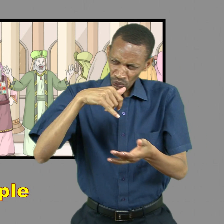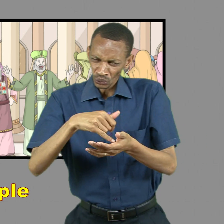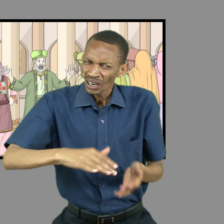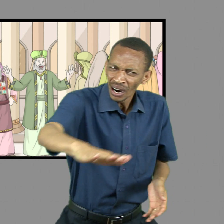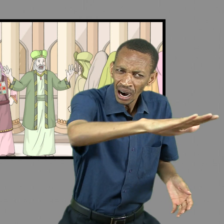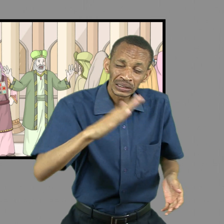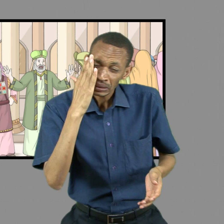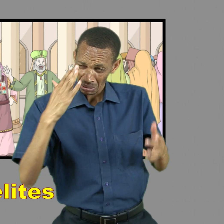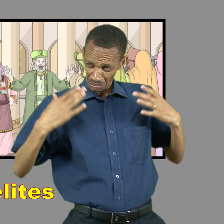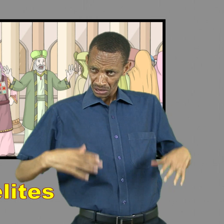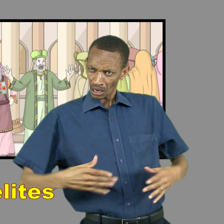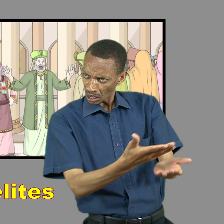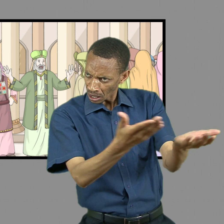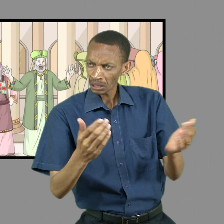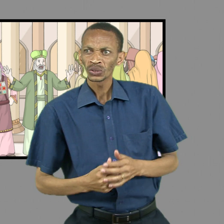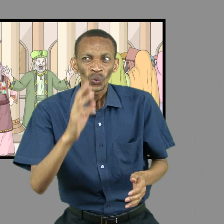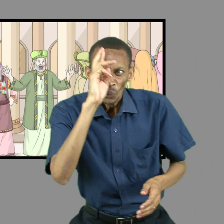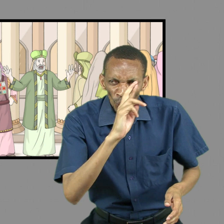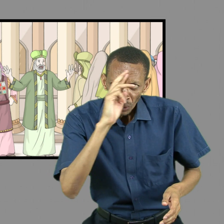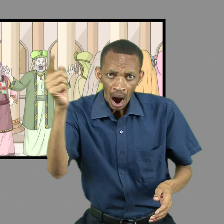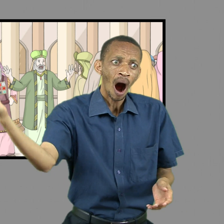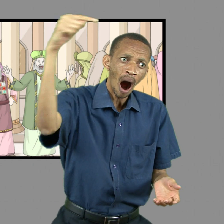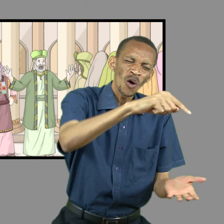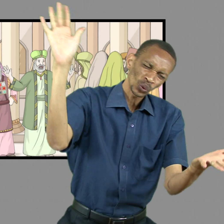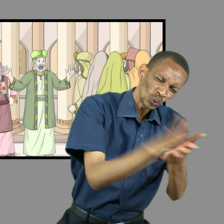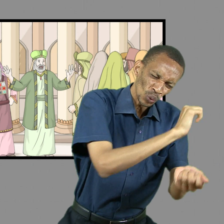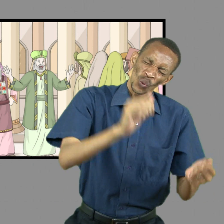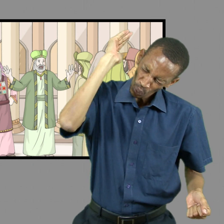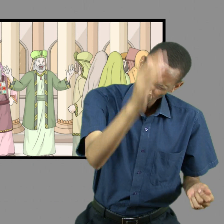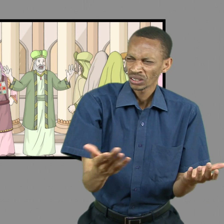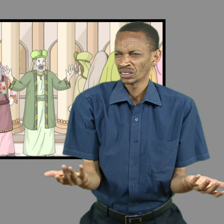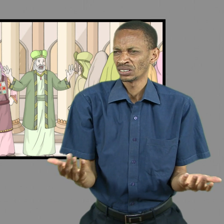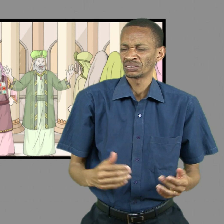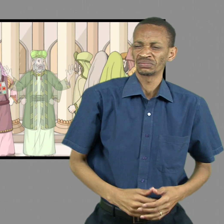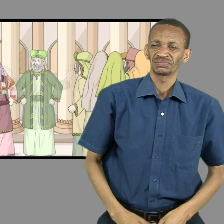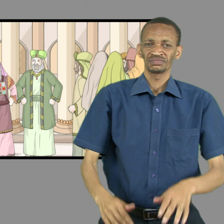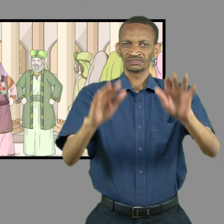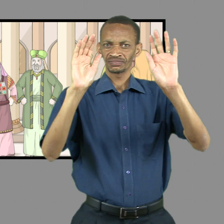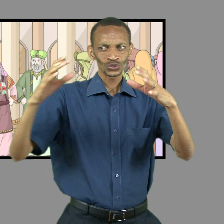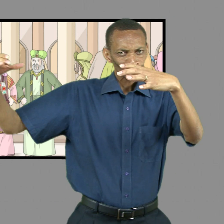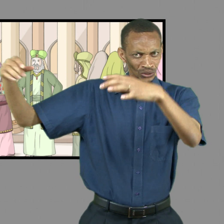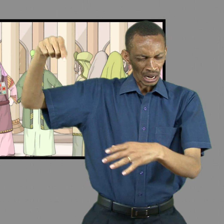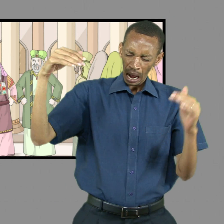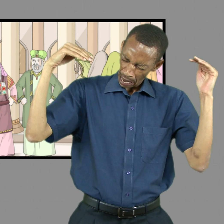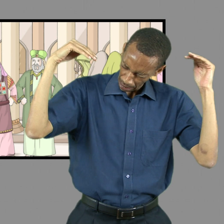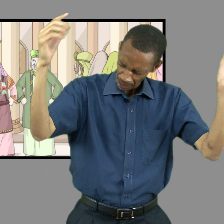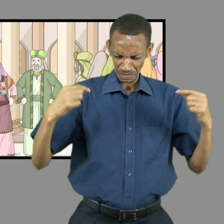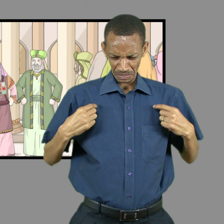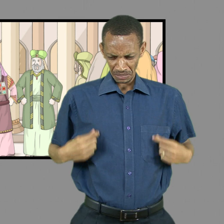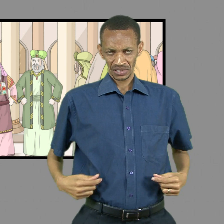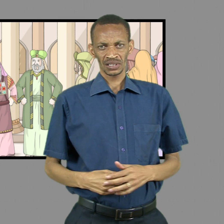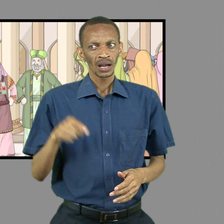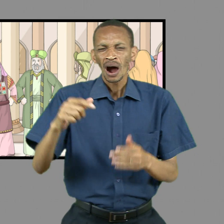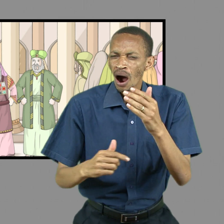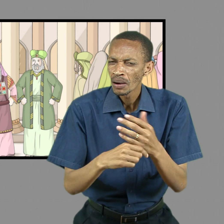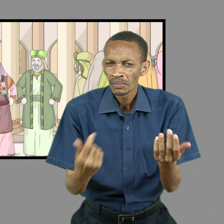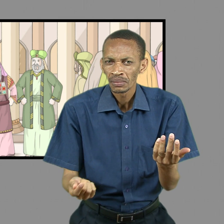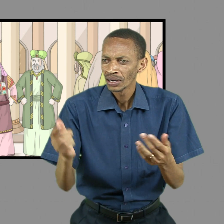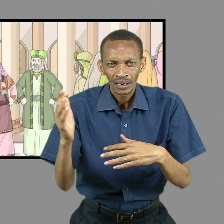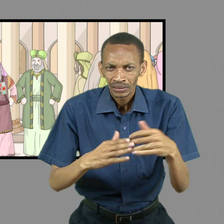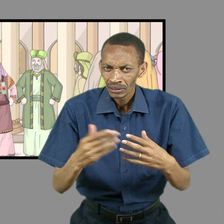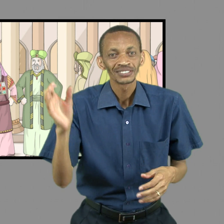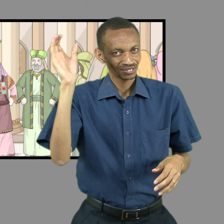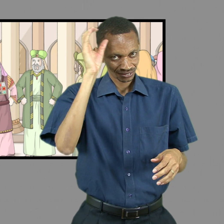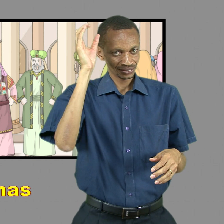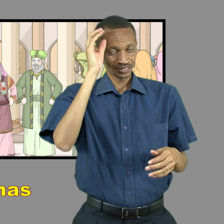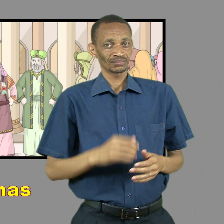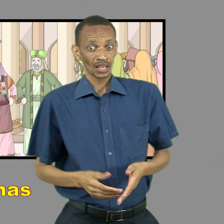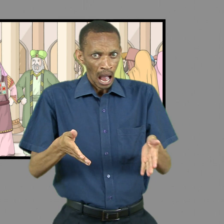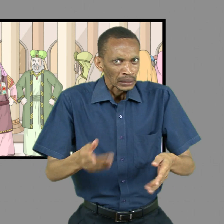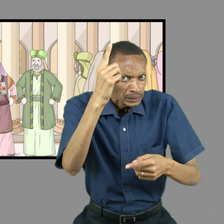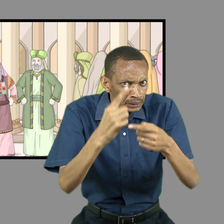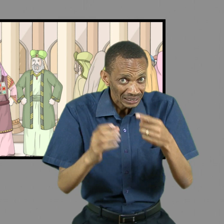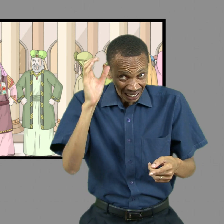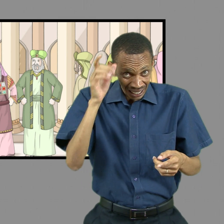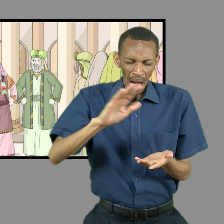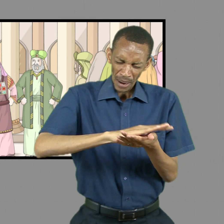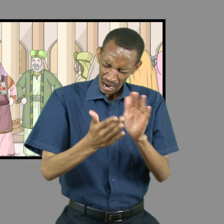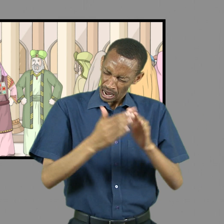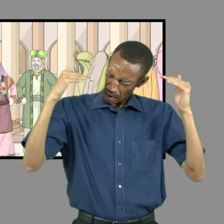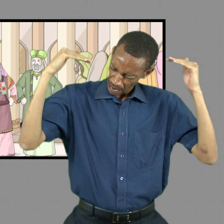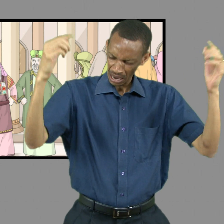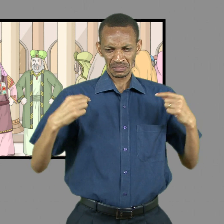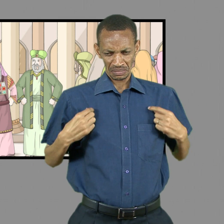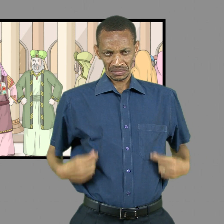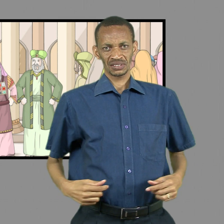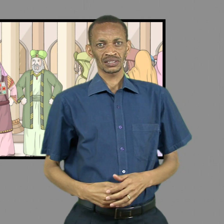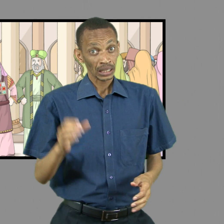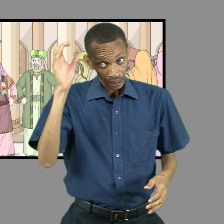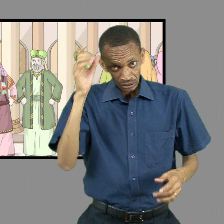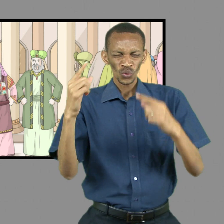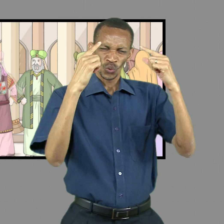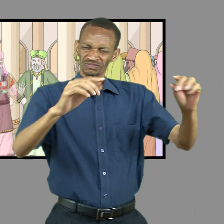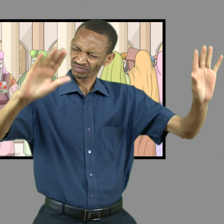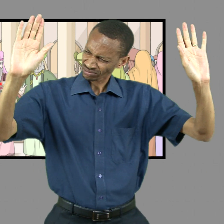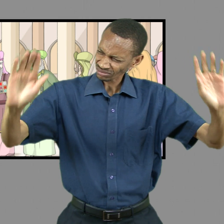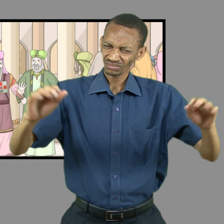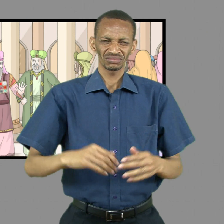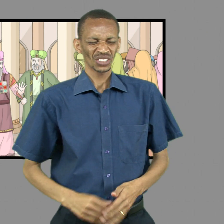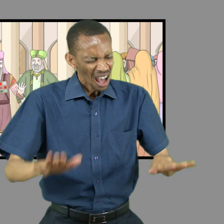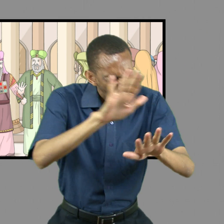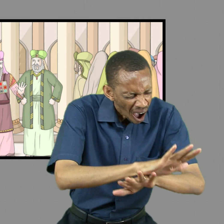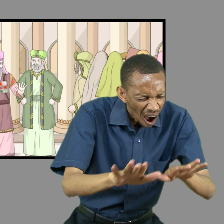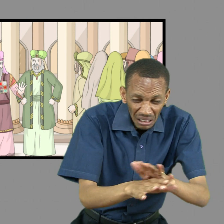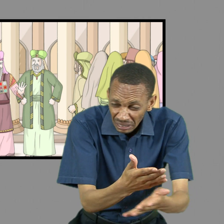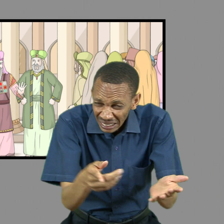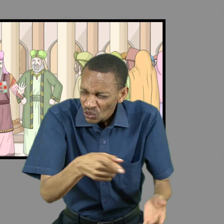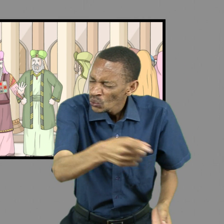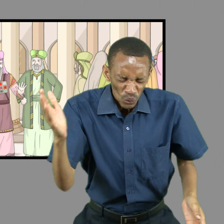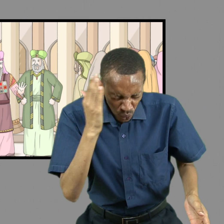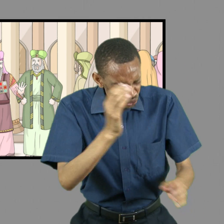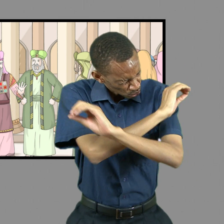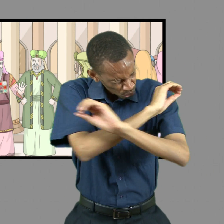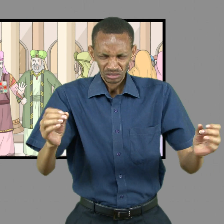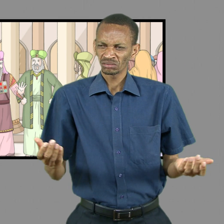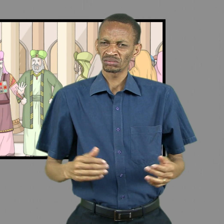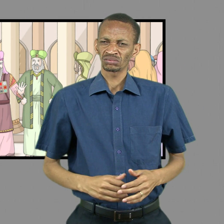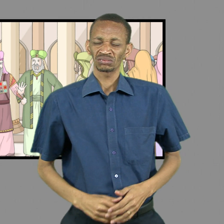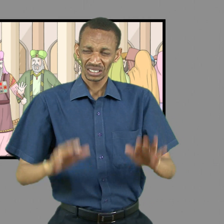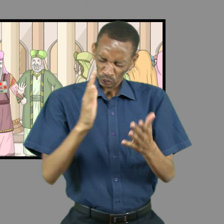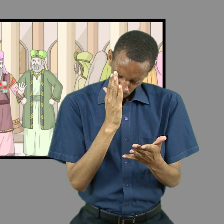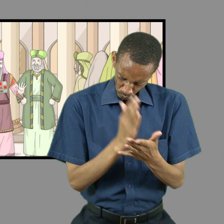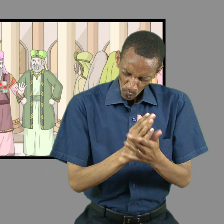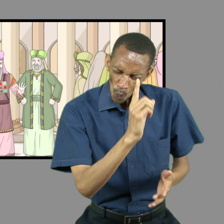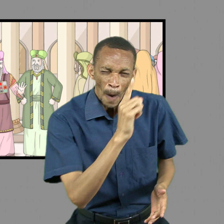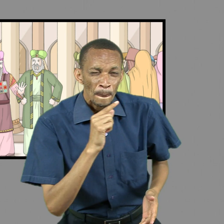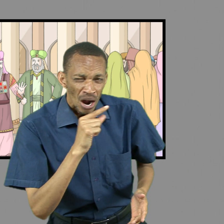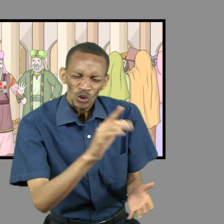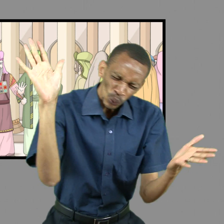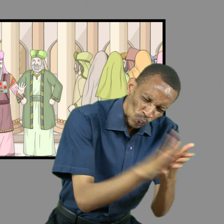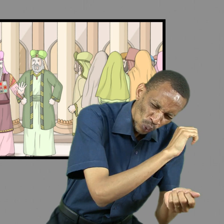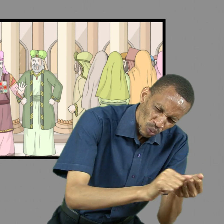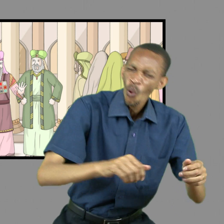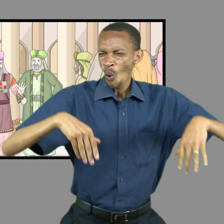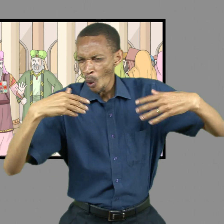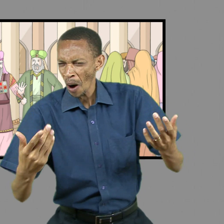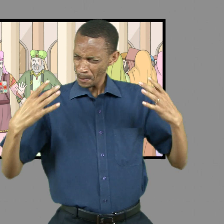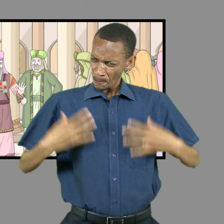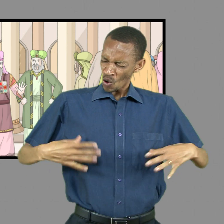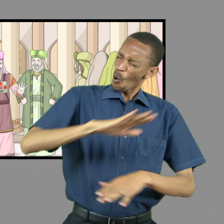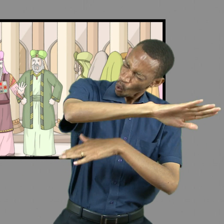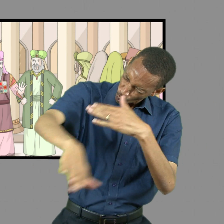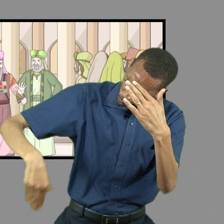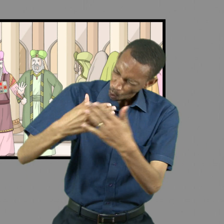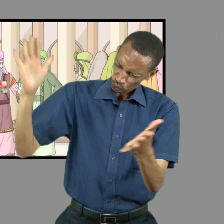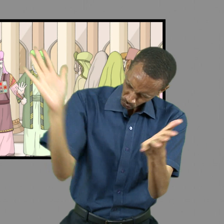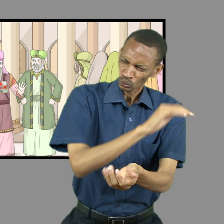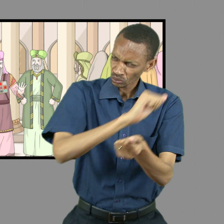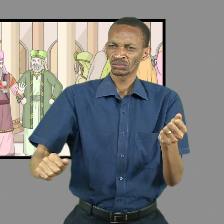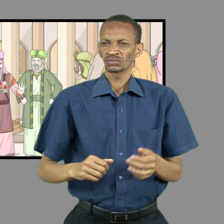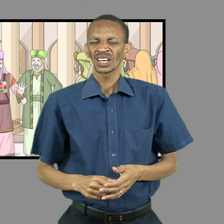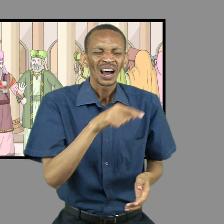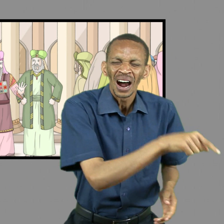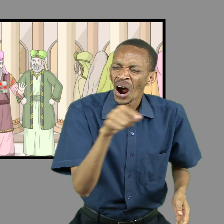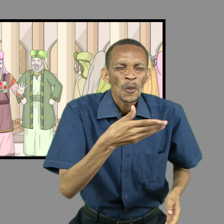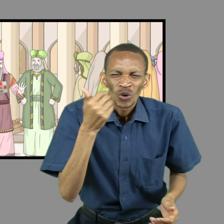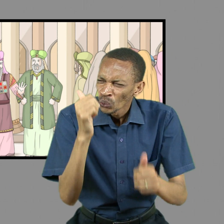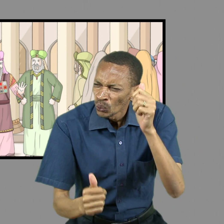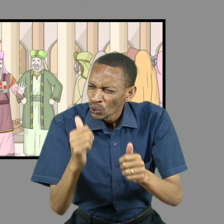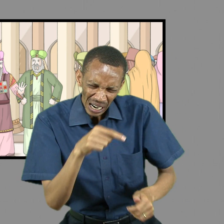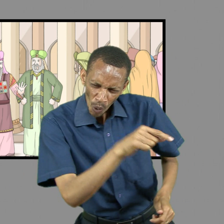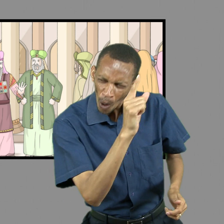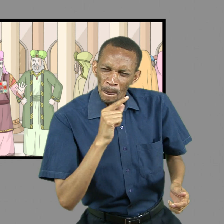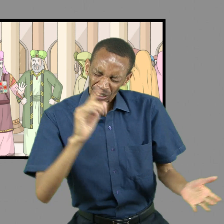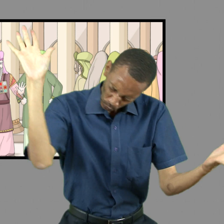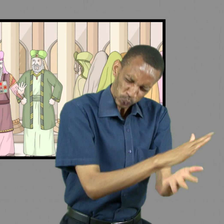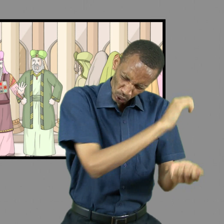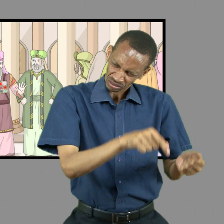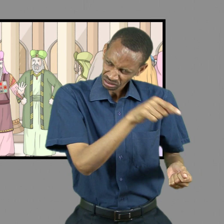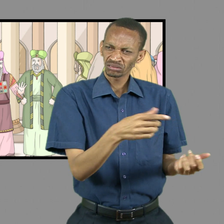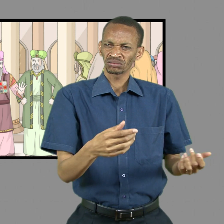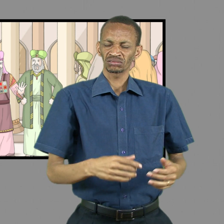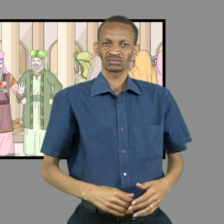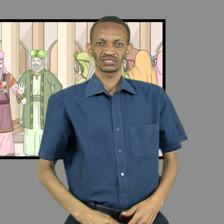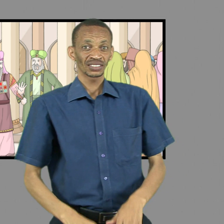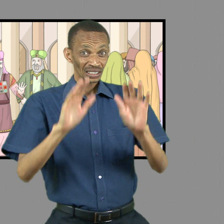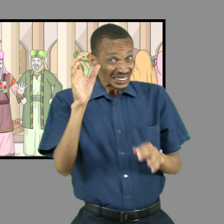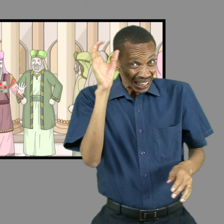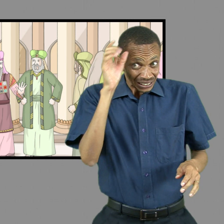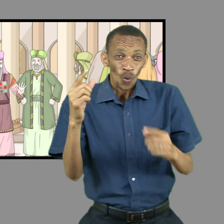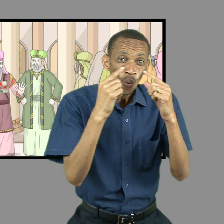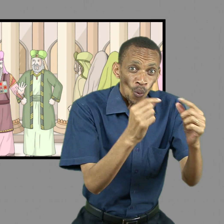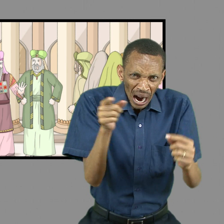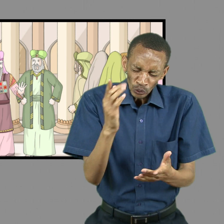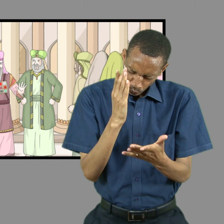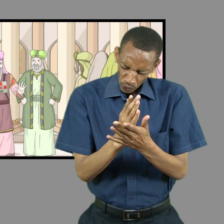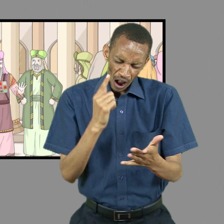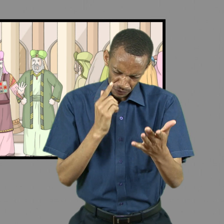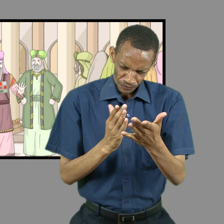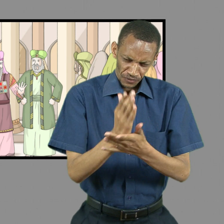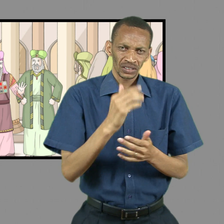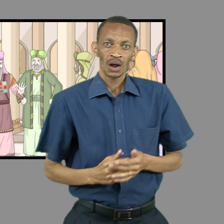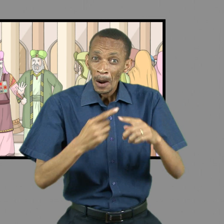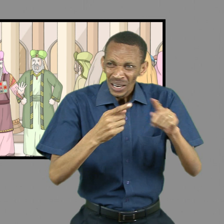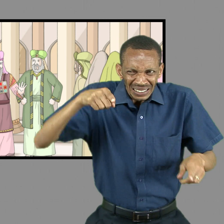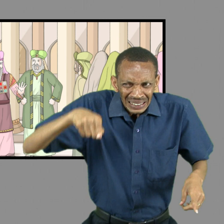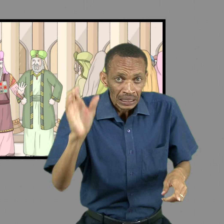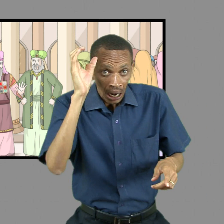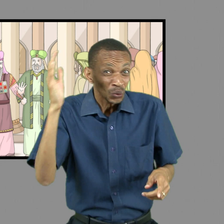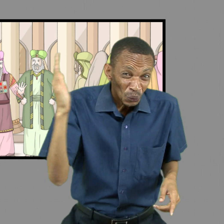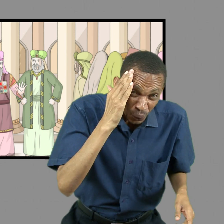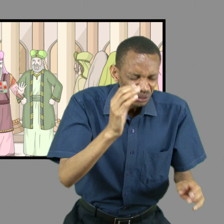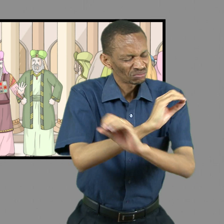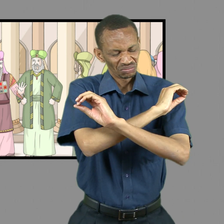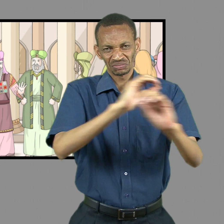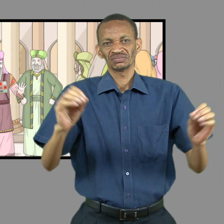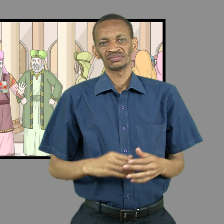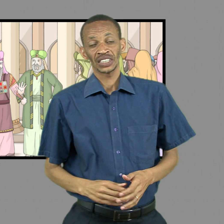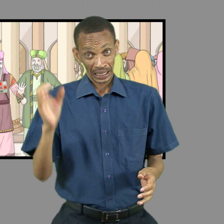But one of them, named Caiaphas, who was high priest that year, said to them, “You know nothing at all! You do not realize that it is better for you that one man die for the people than that the whole nation perish.” Caiaphas did not say this on his own.